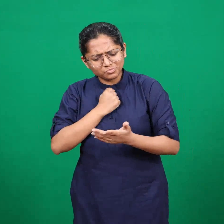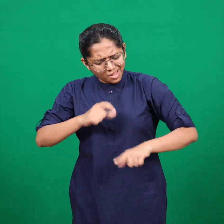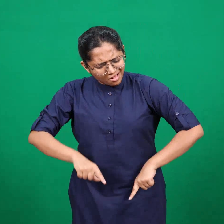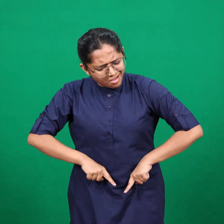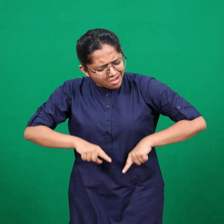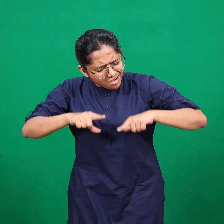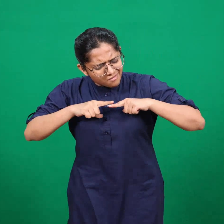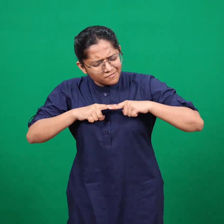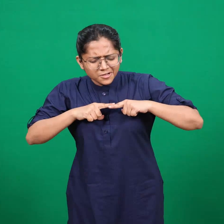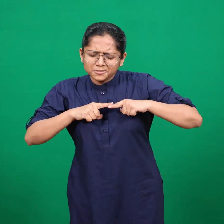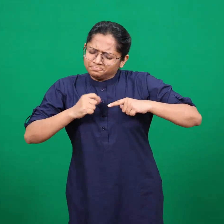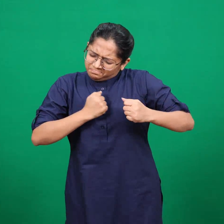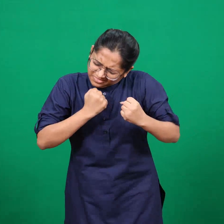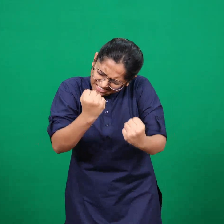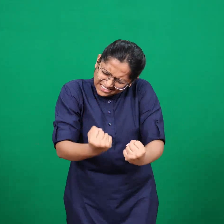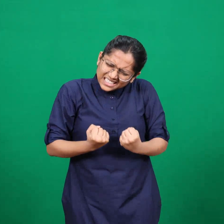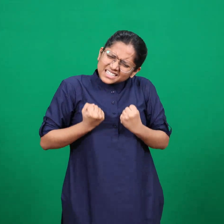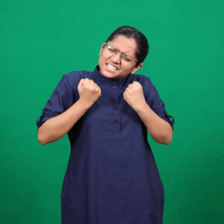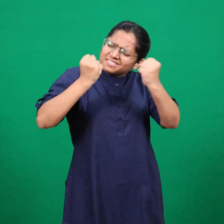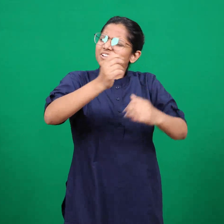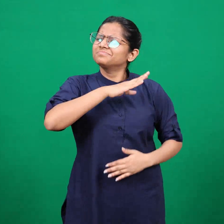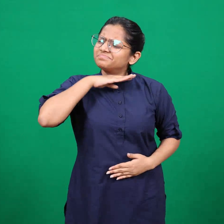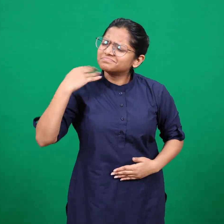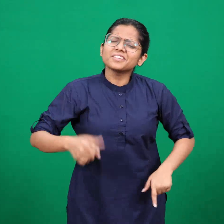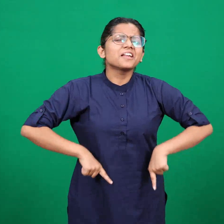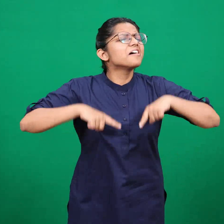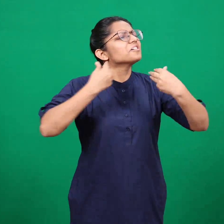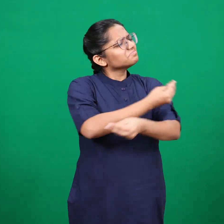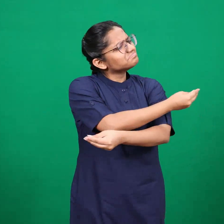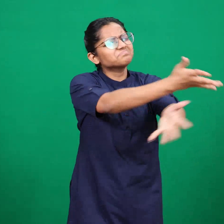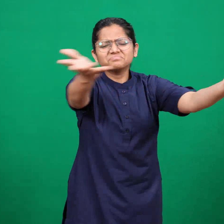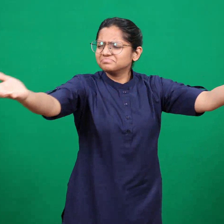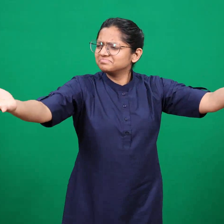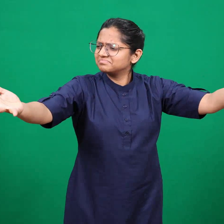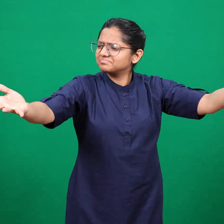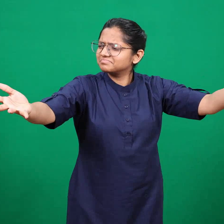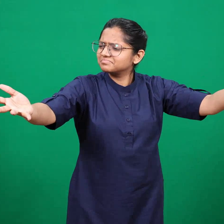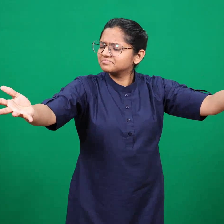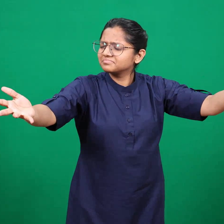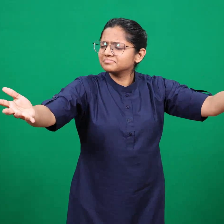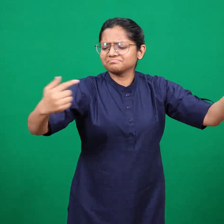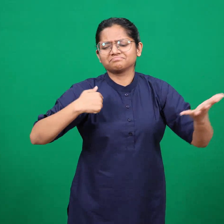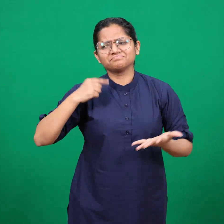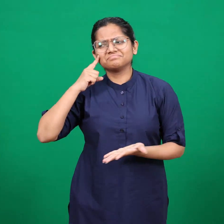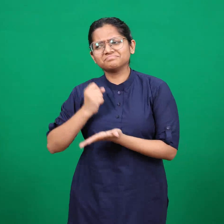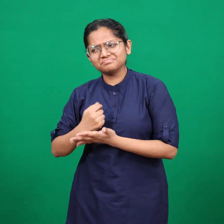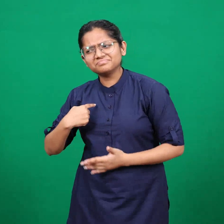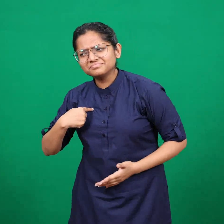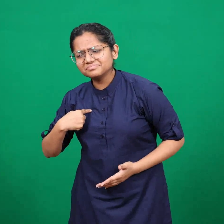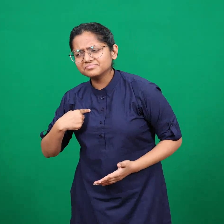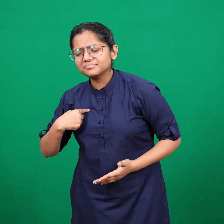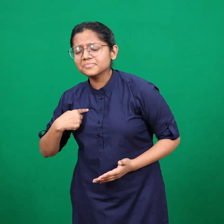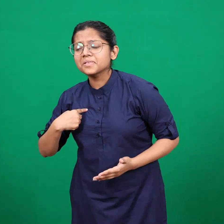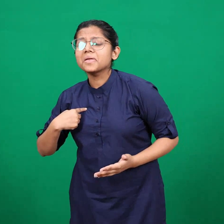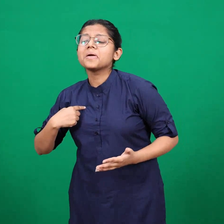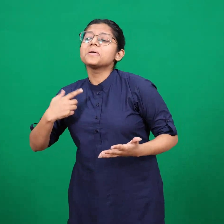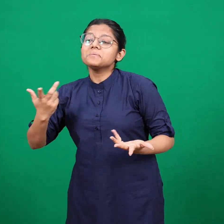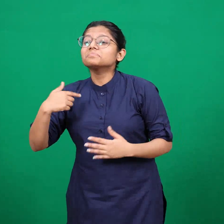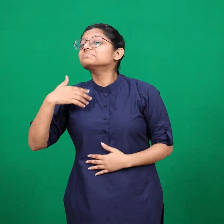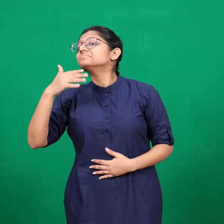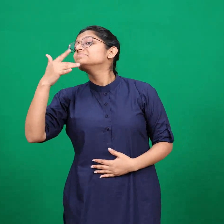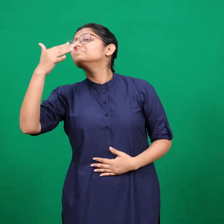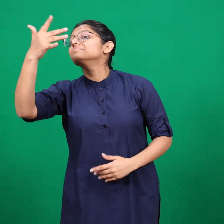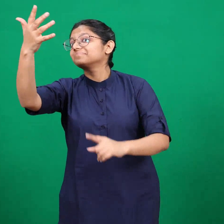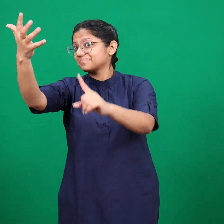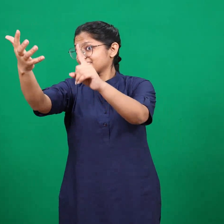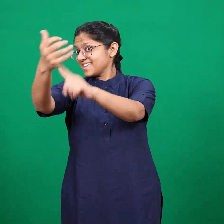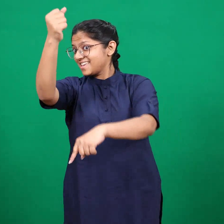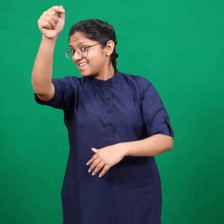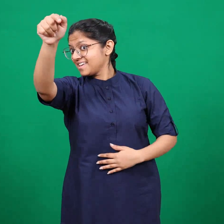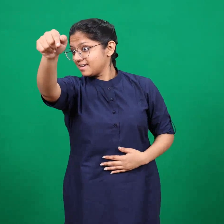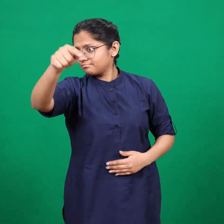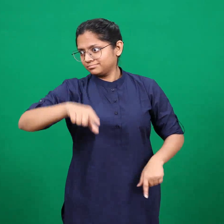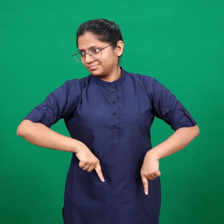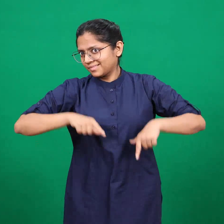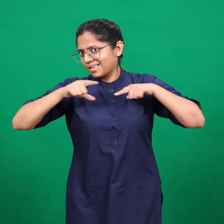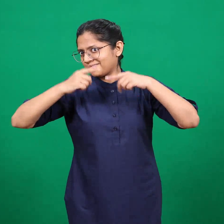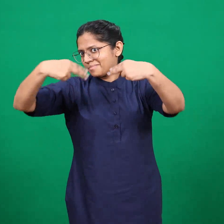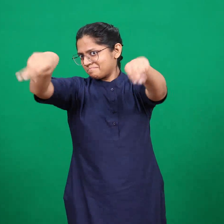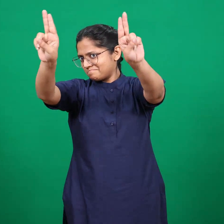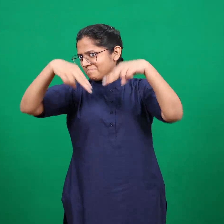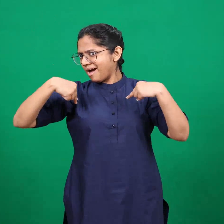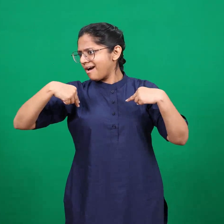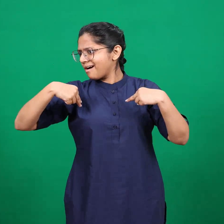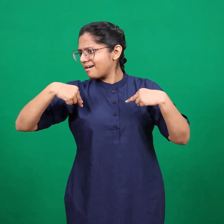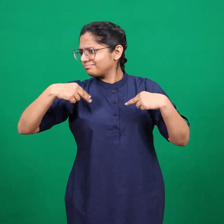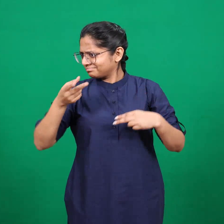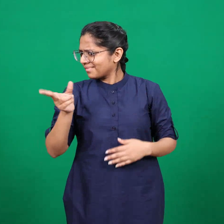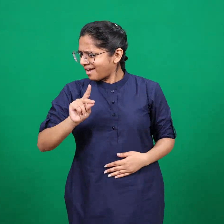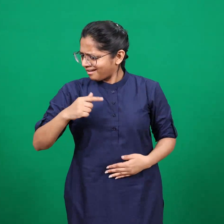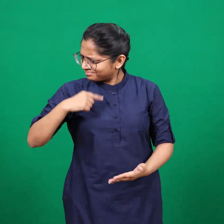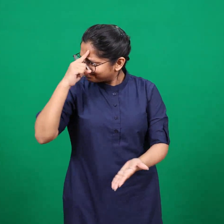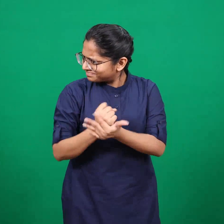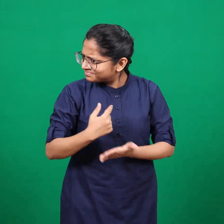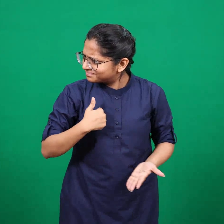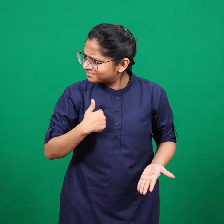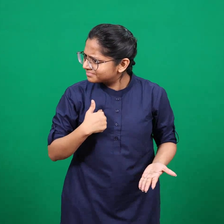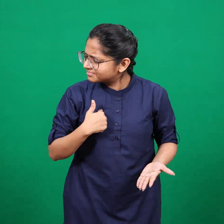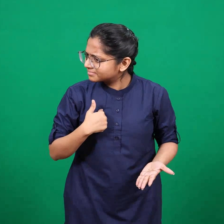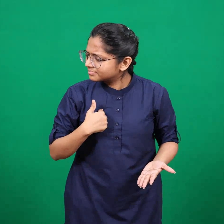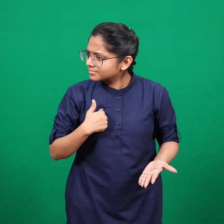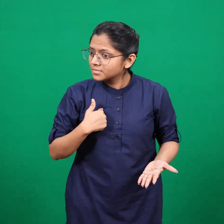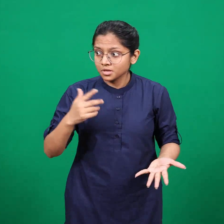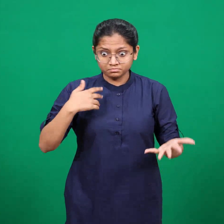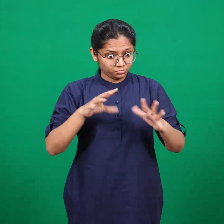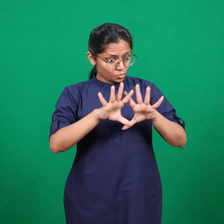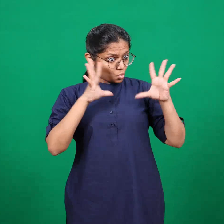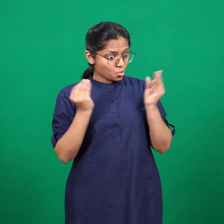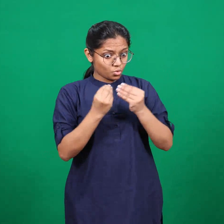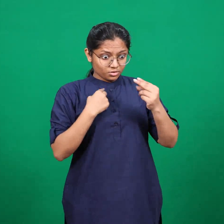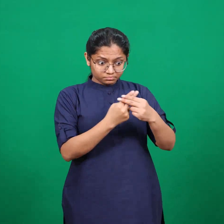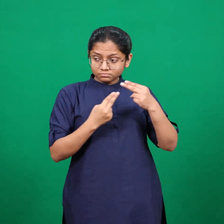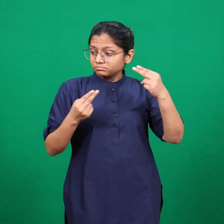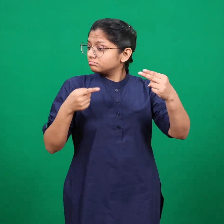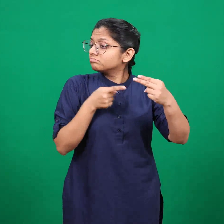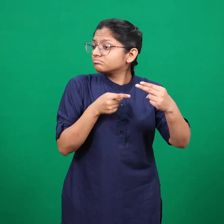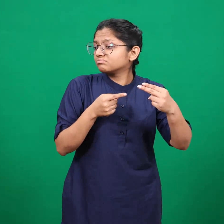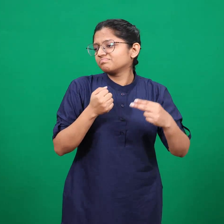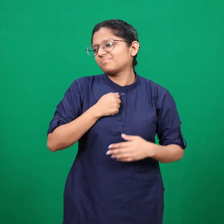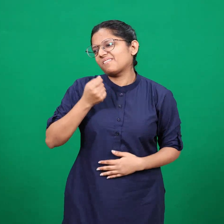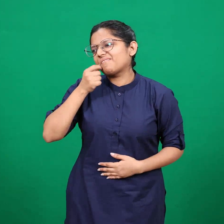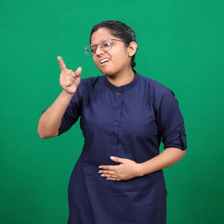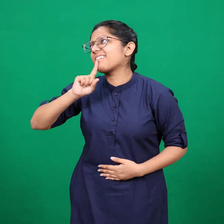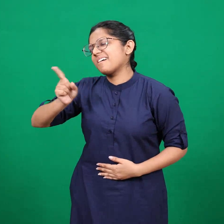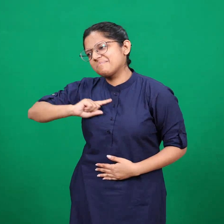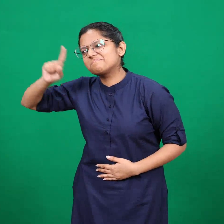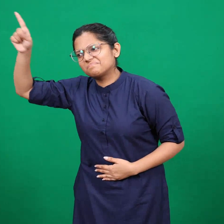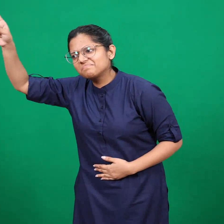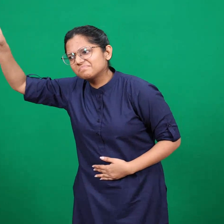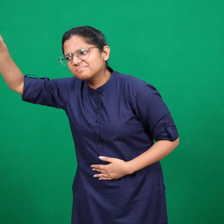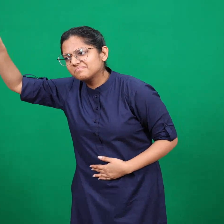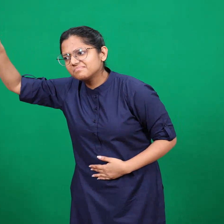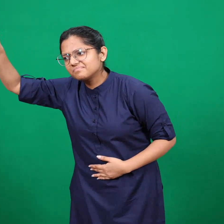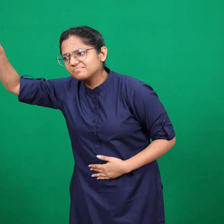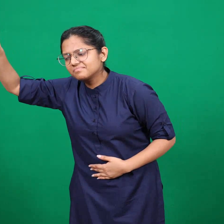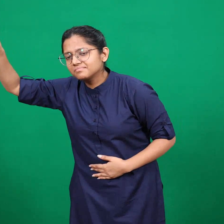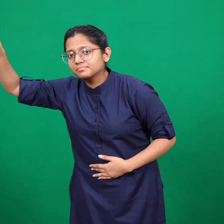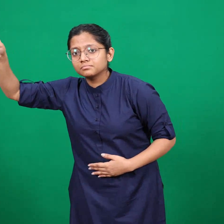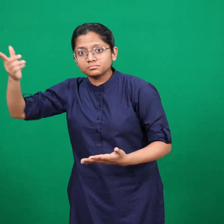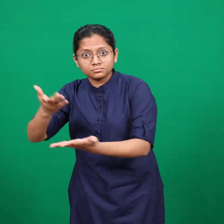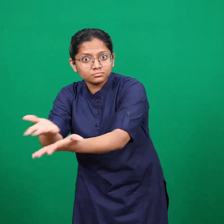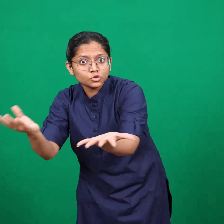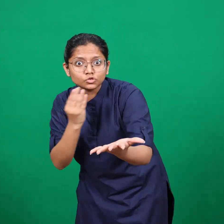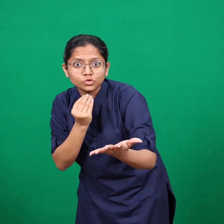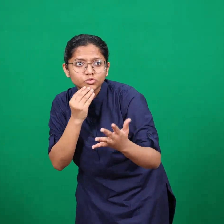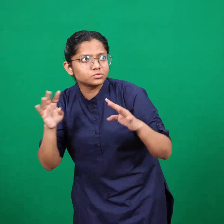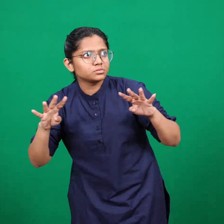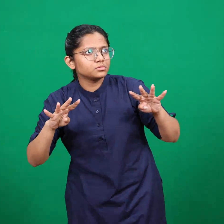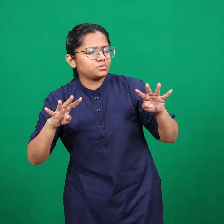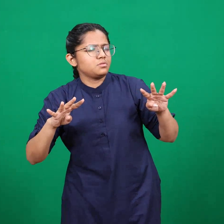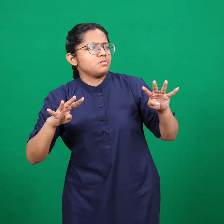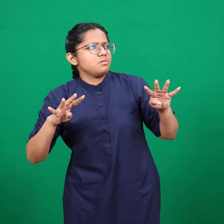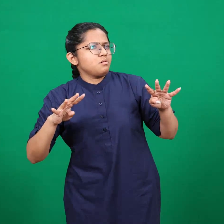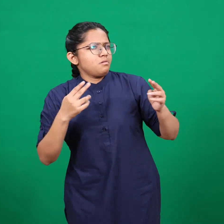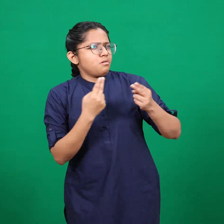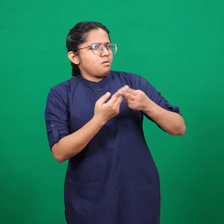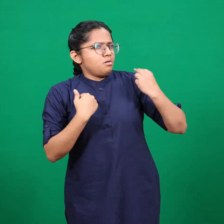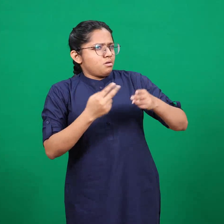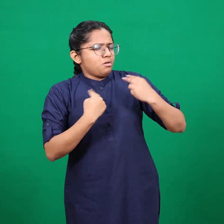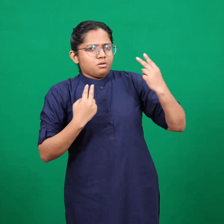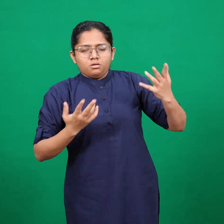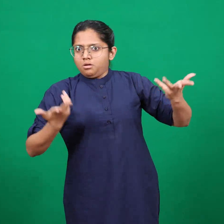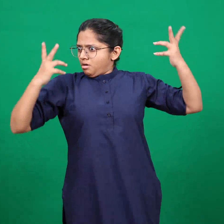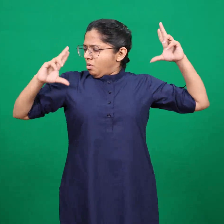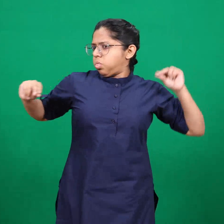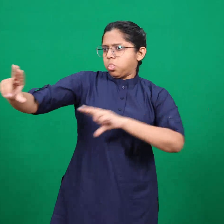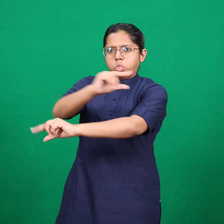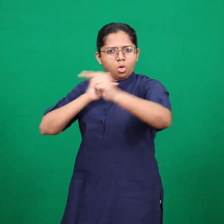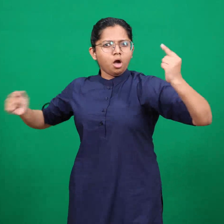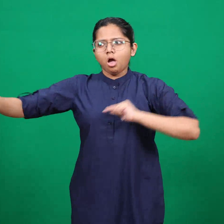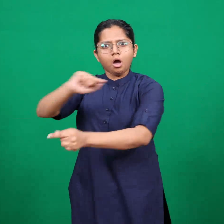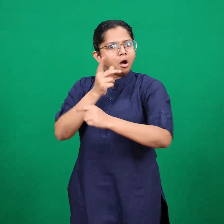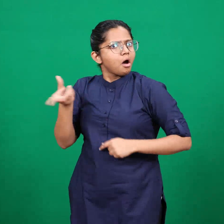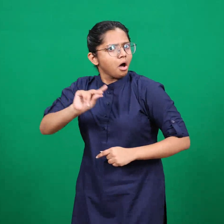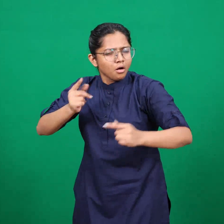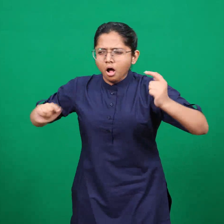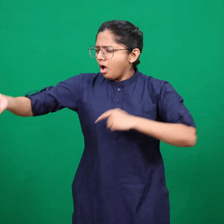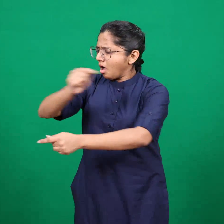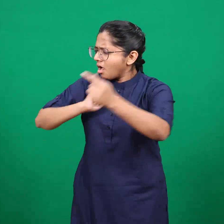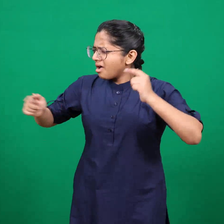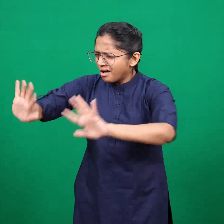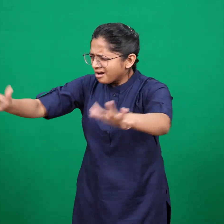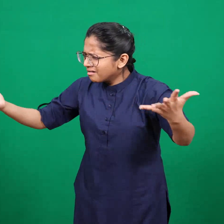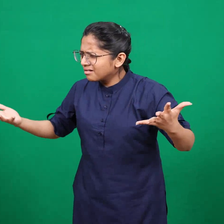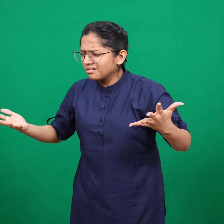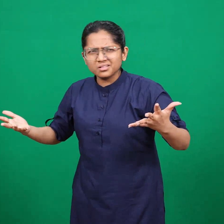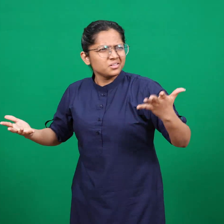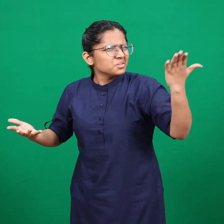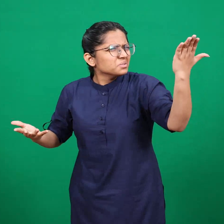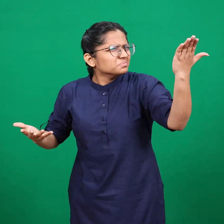This charge I have received from My Father." Again there was division among the Jews because of Jesus ' message.